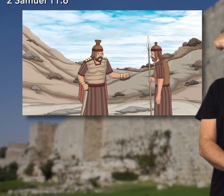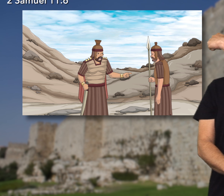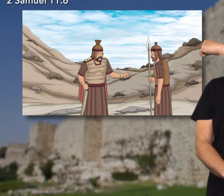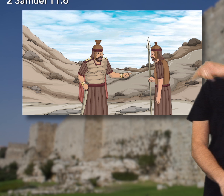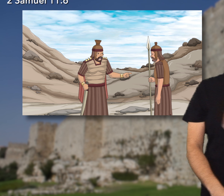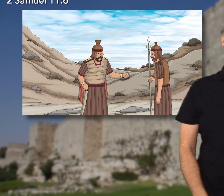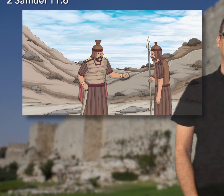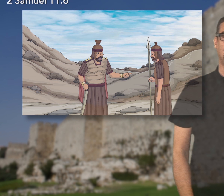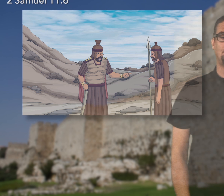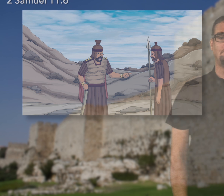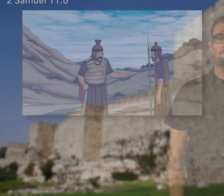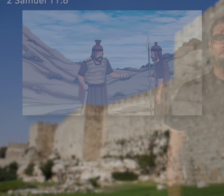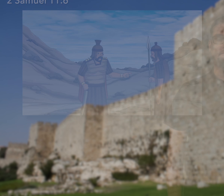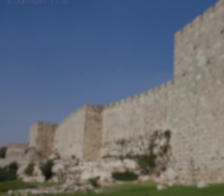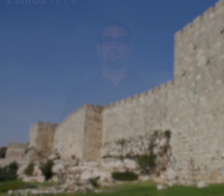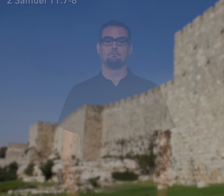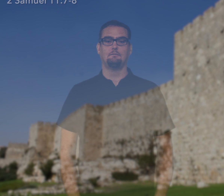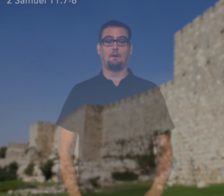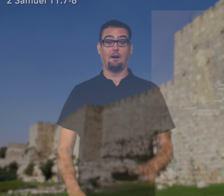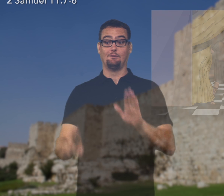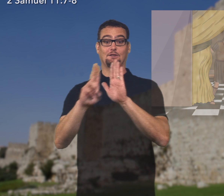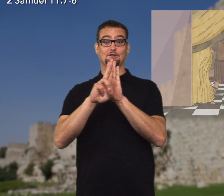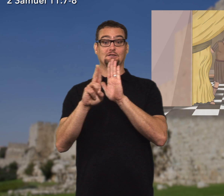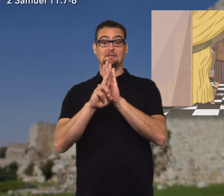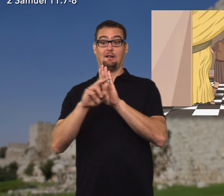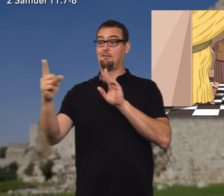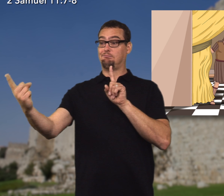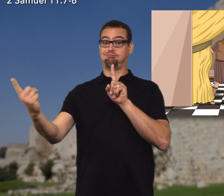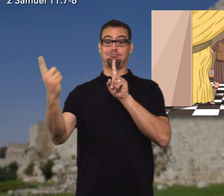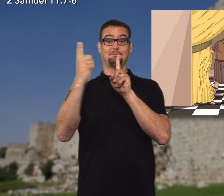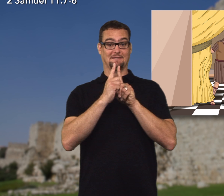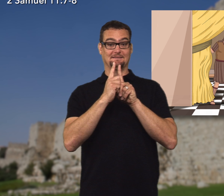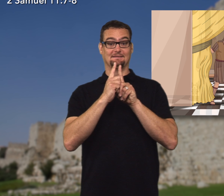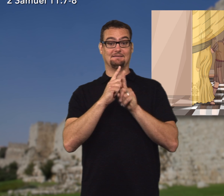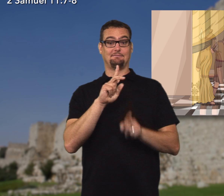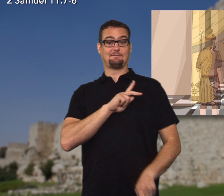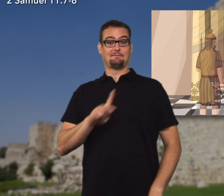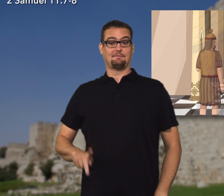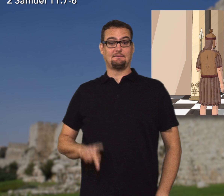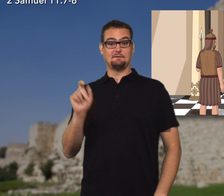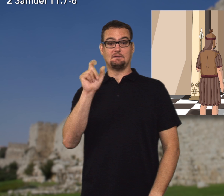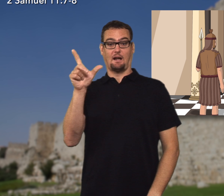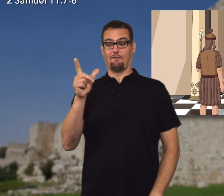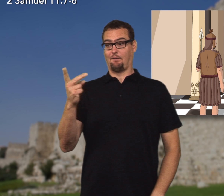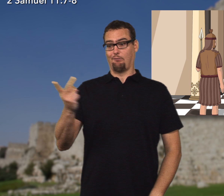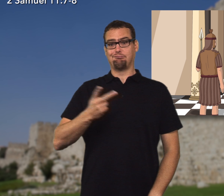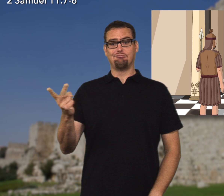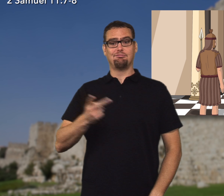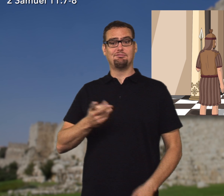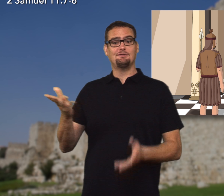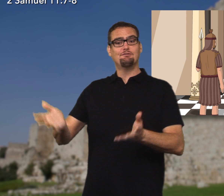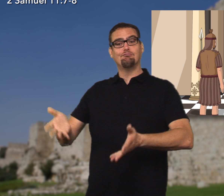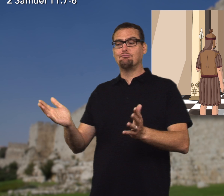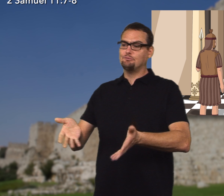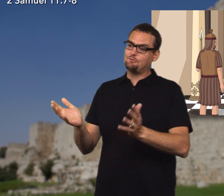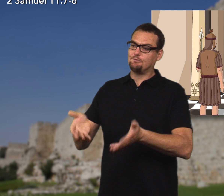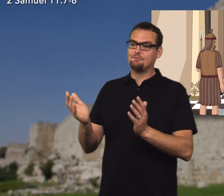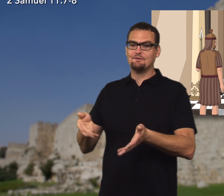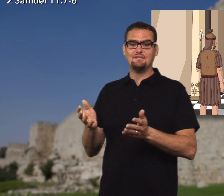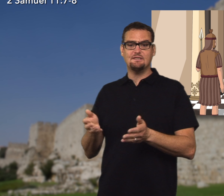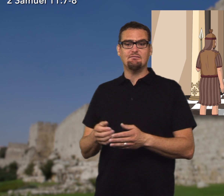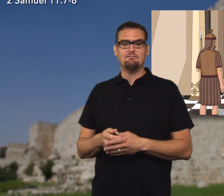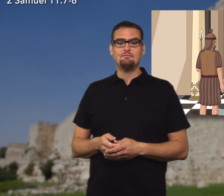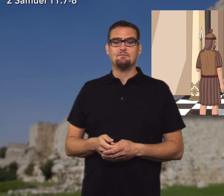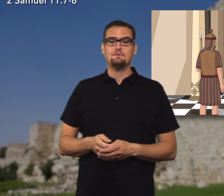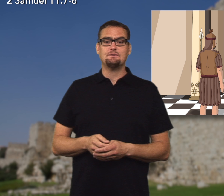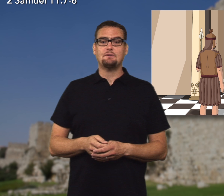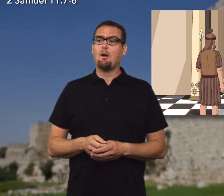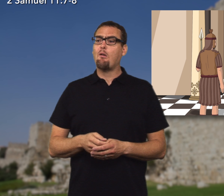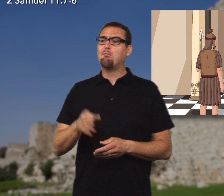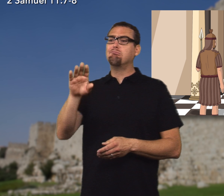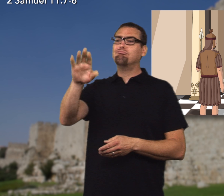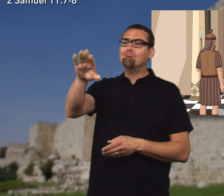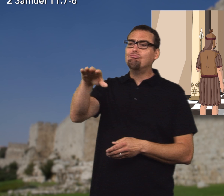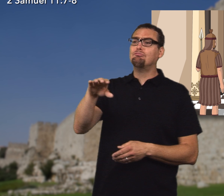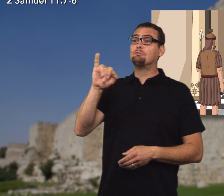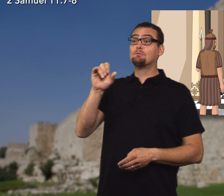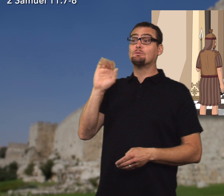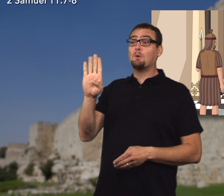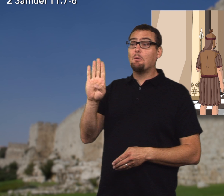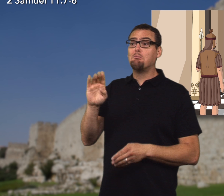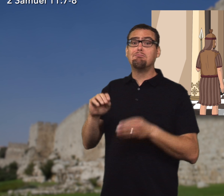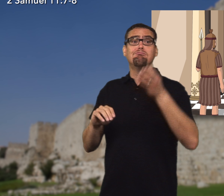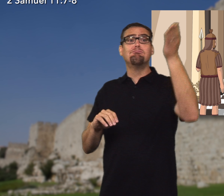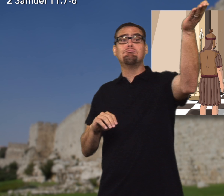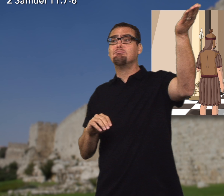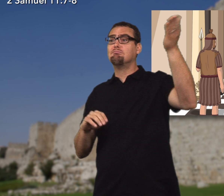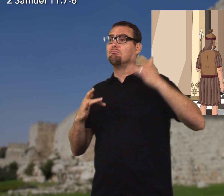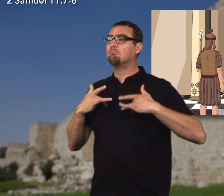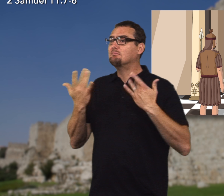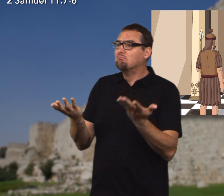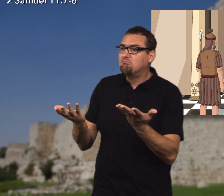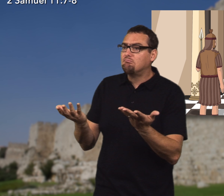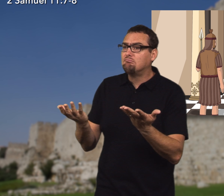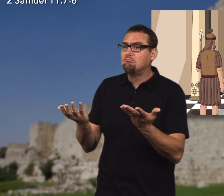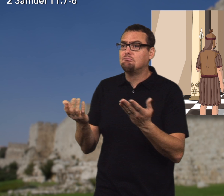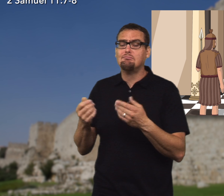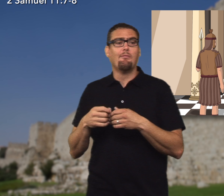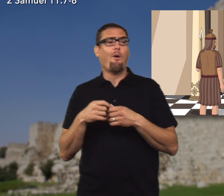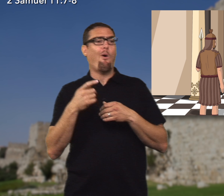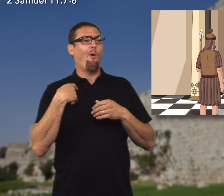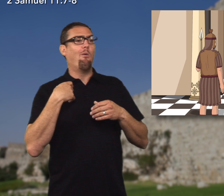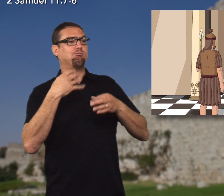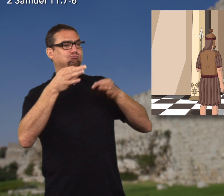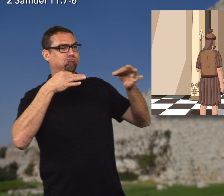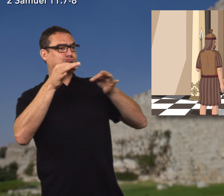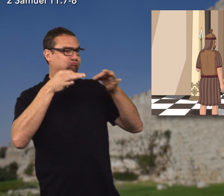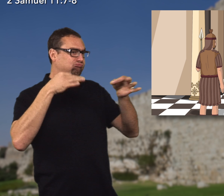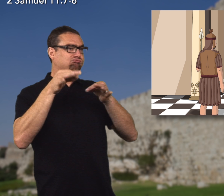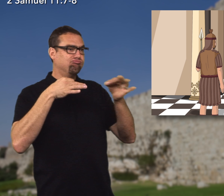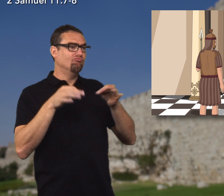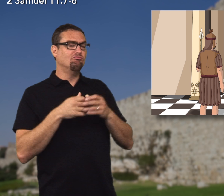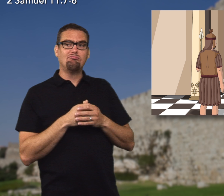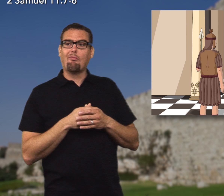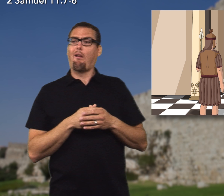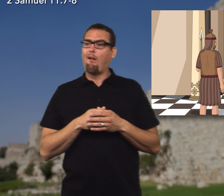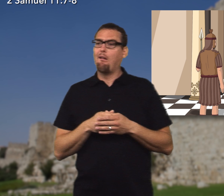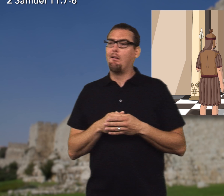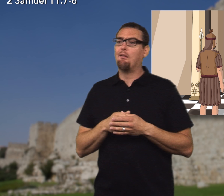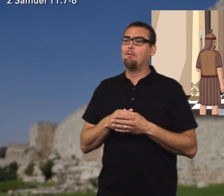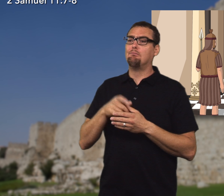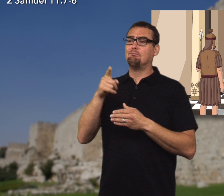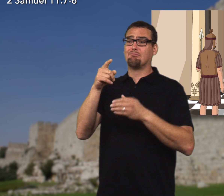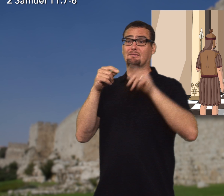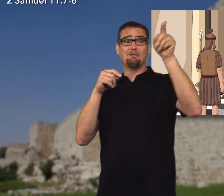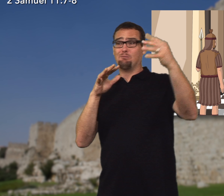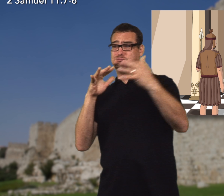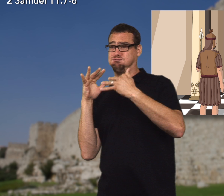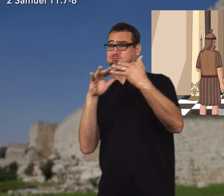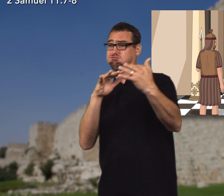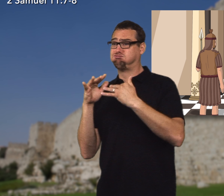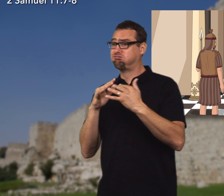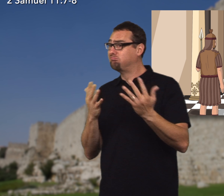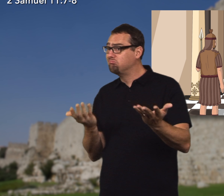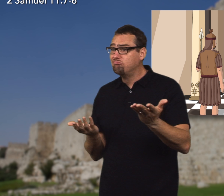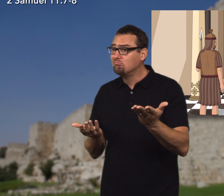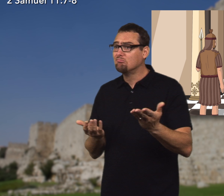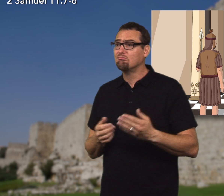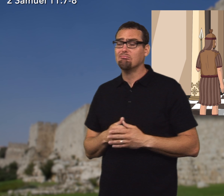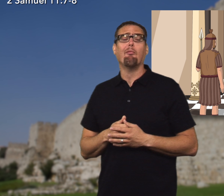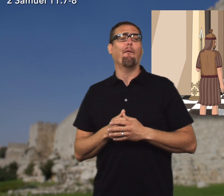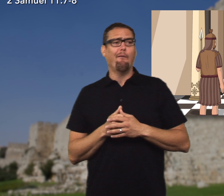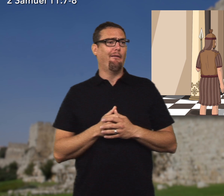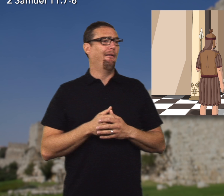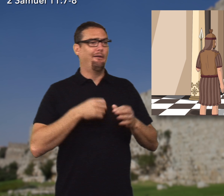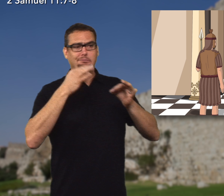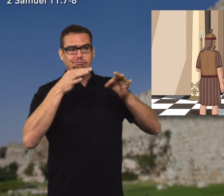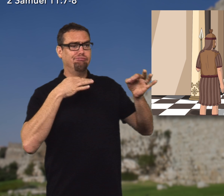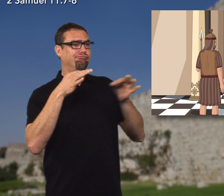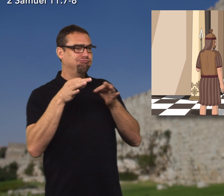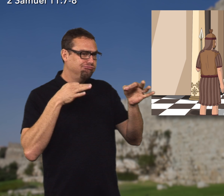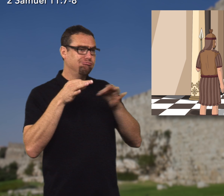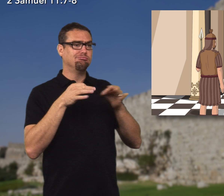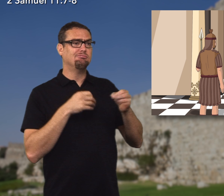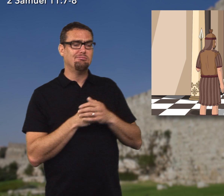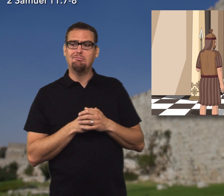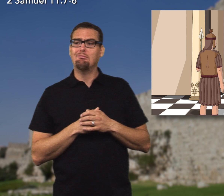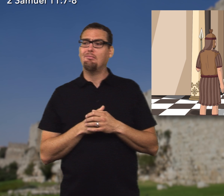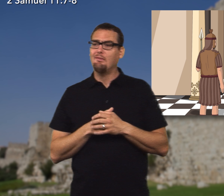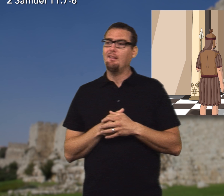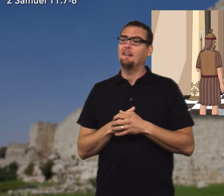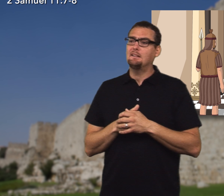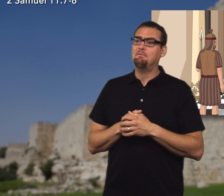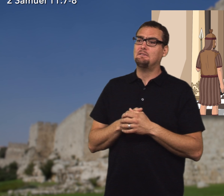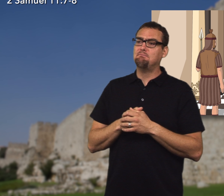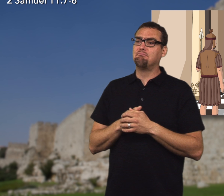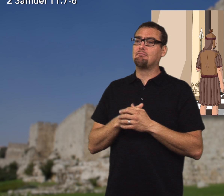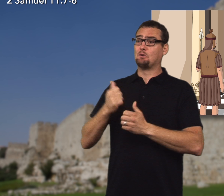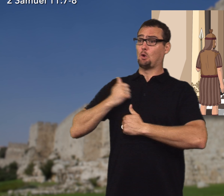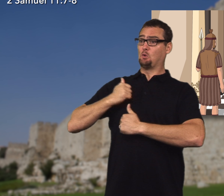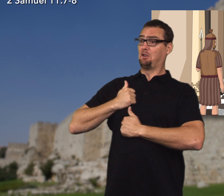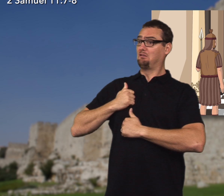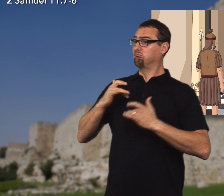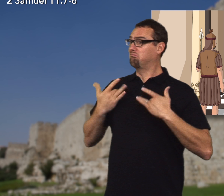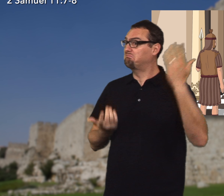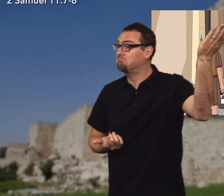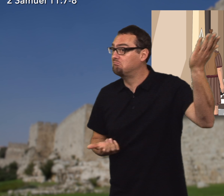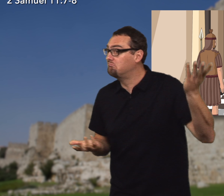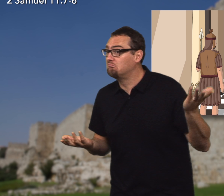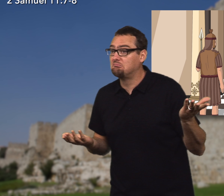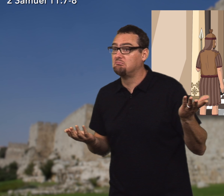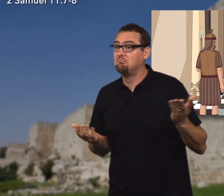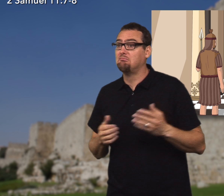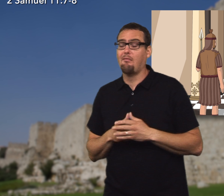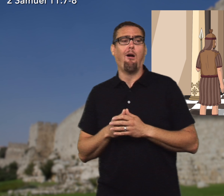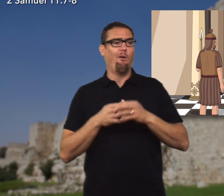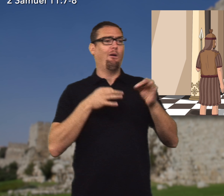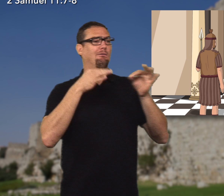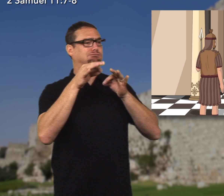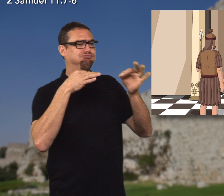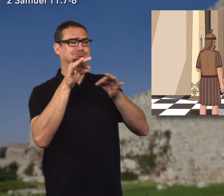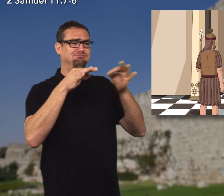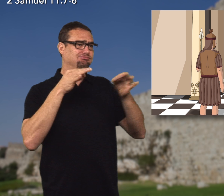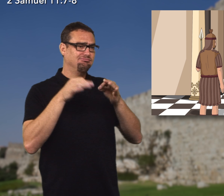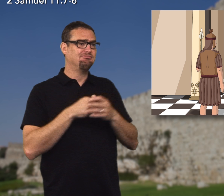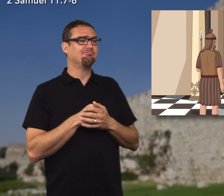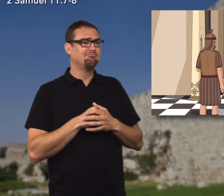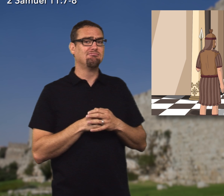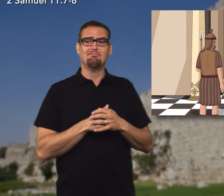When Uriah came to him, David asked how Joab and the troops were doing with the war.